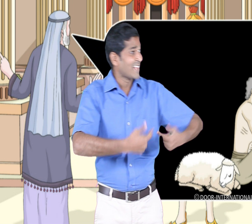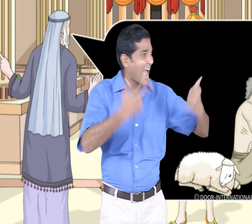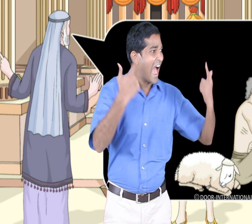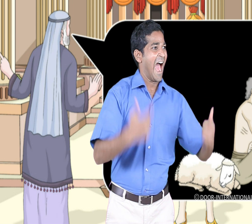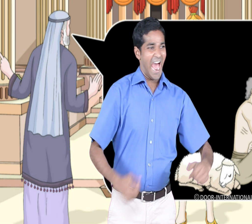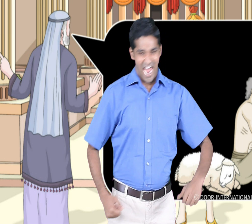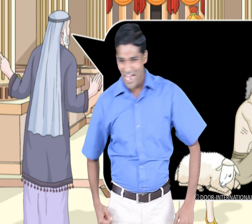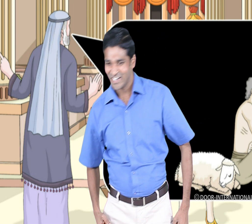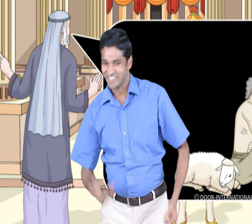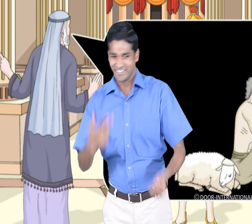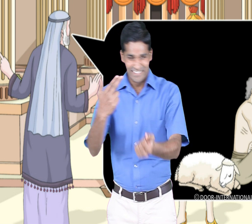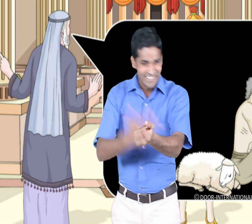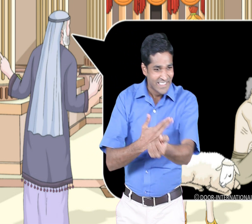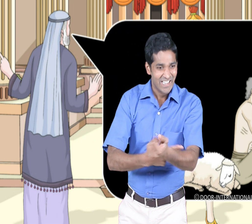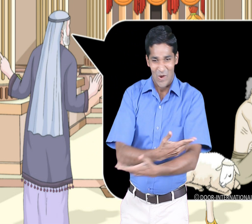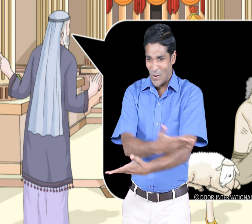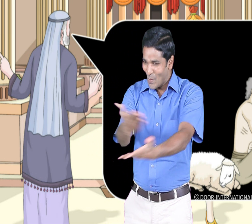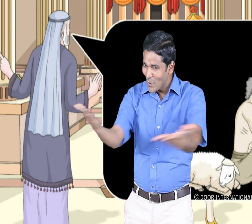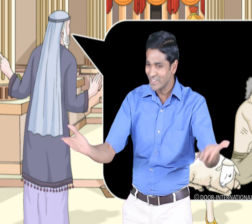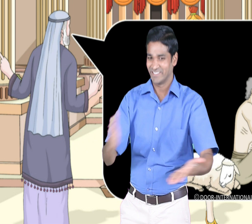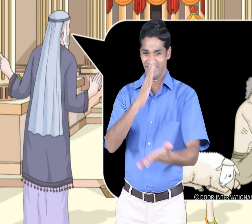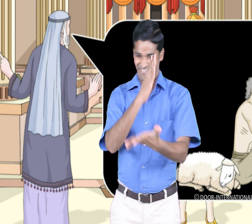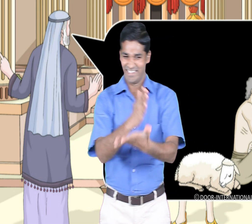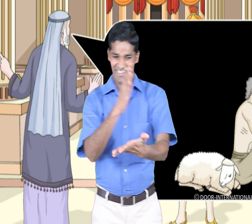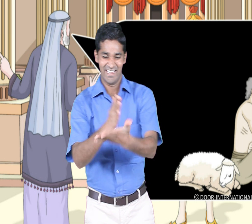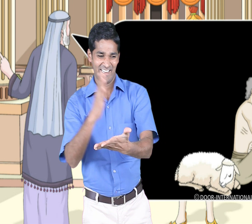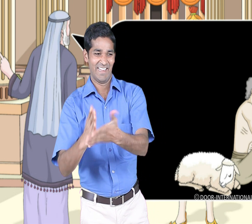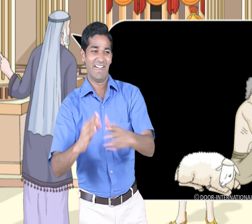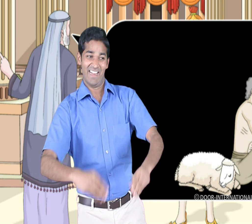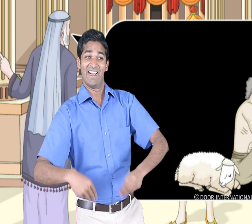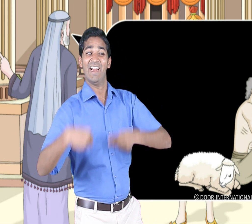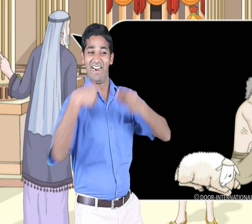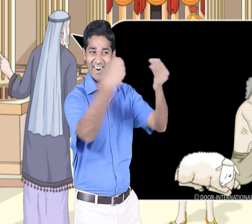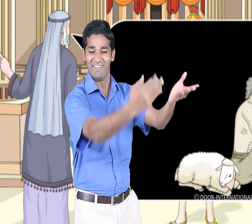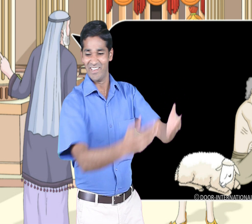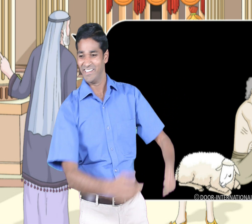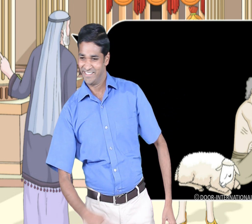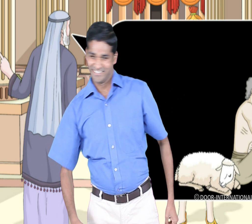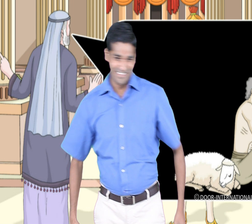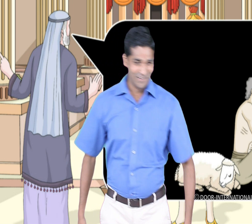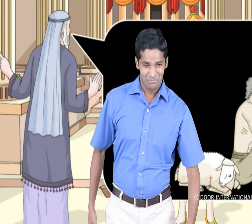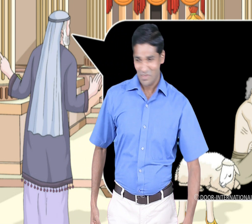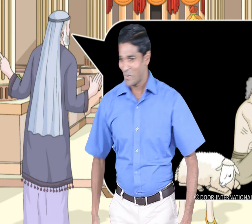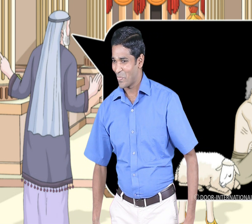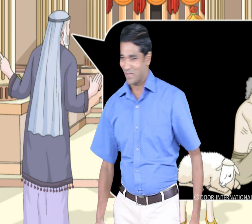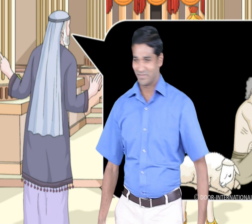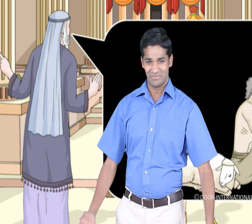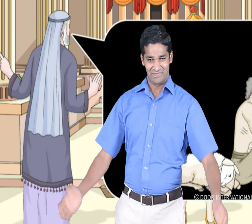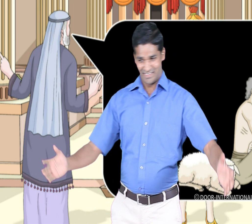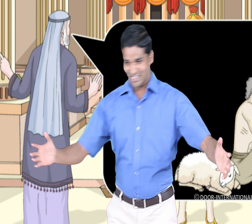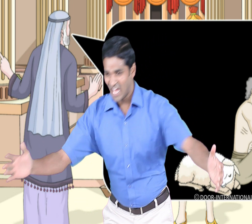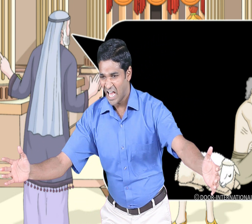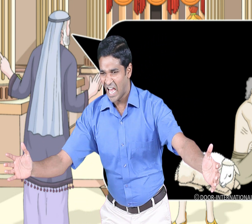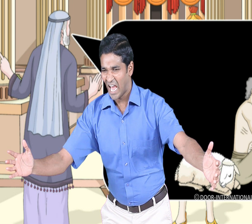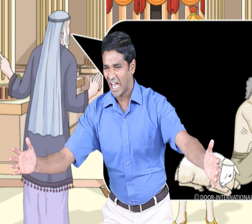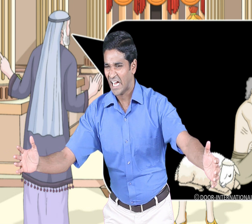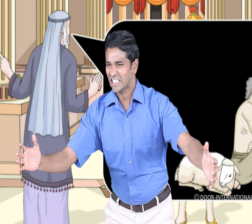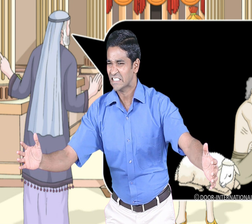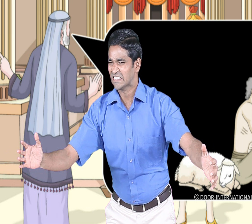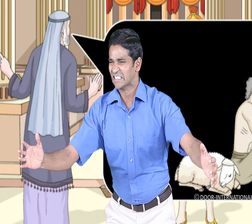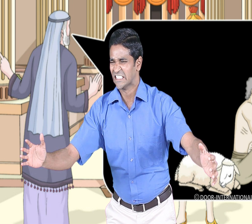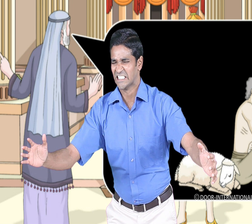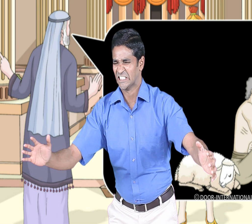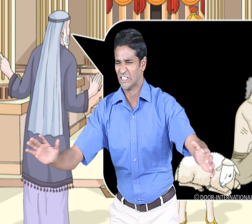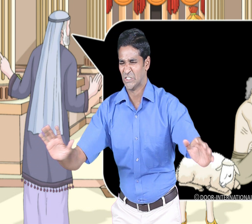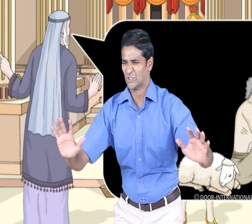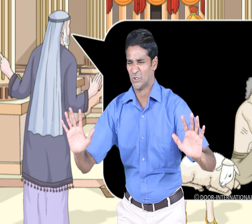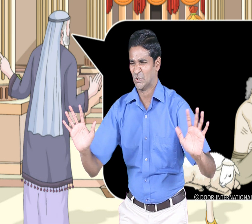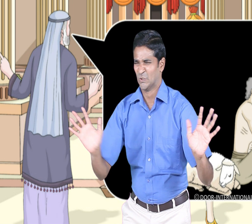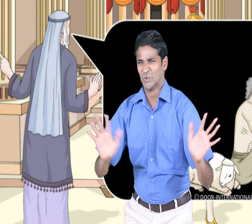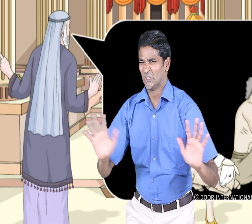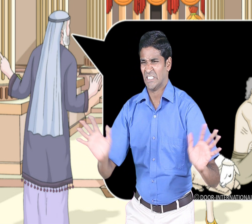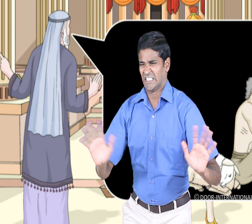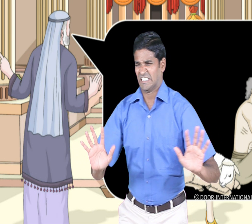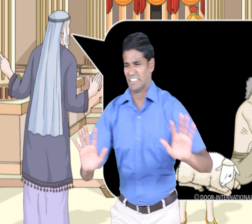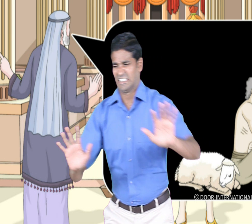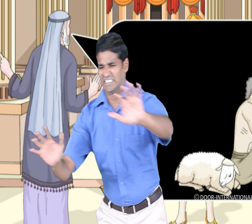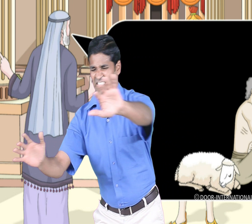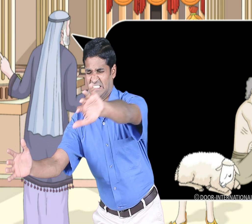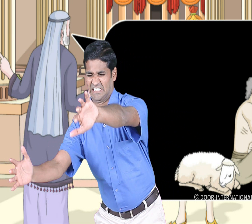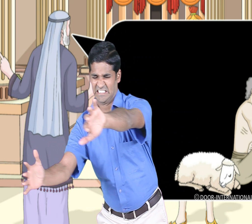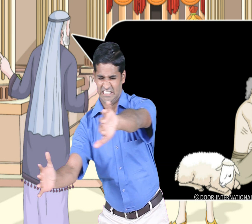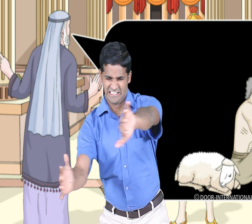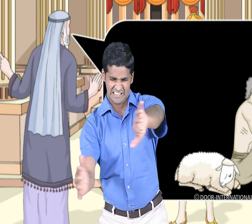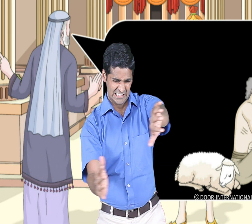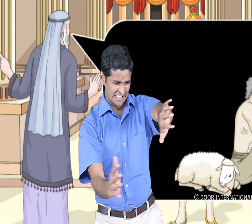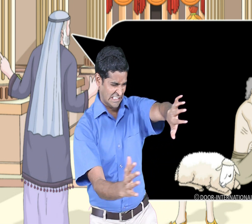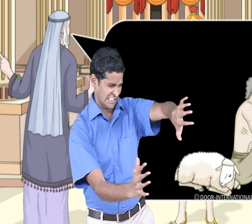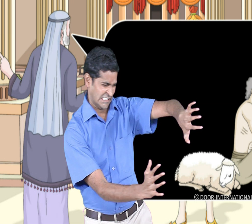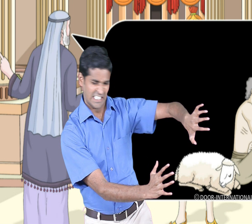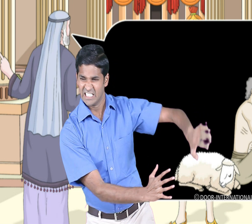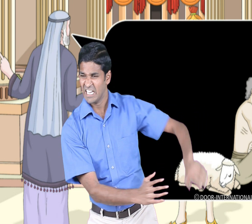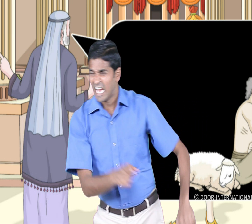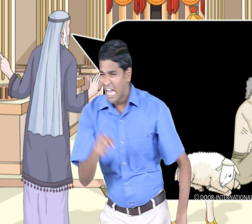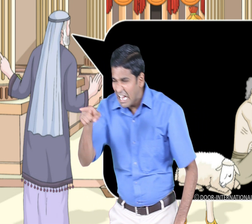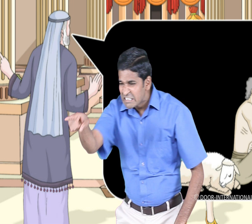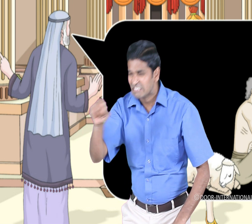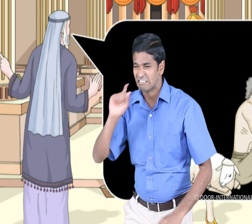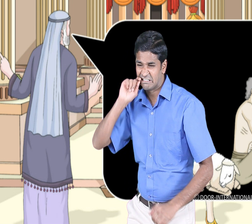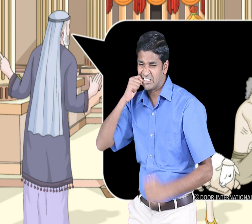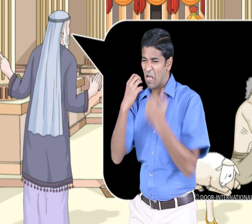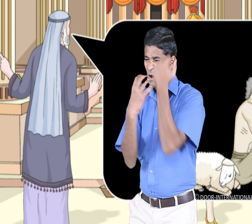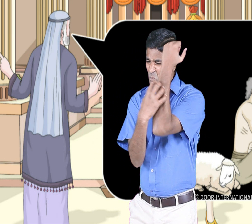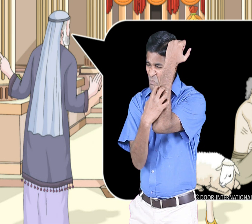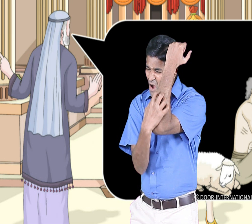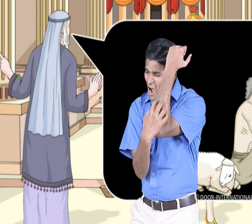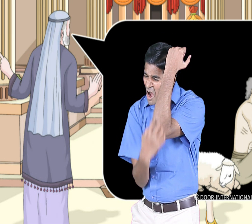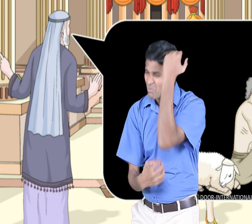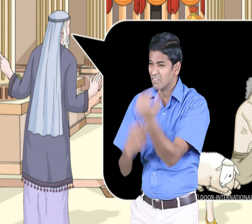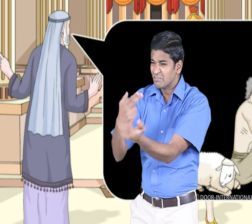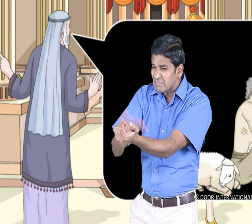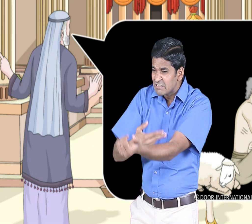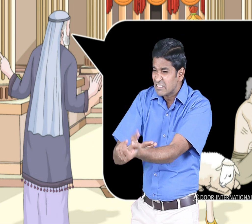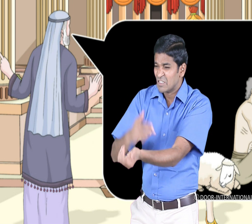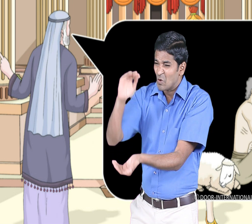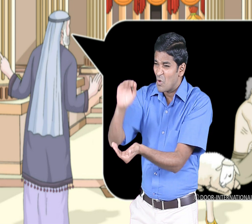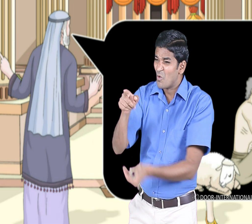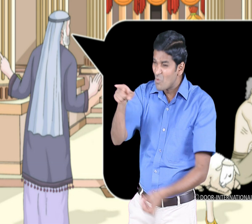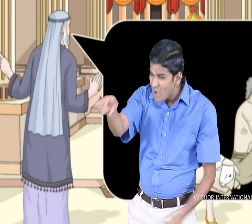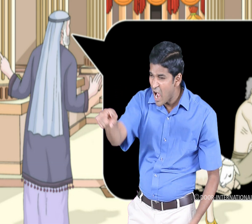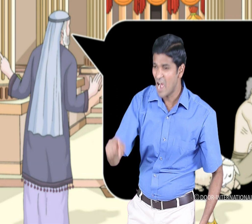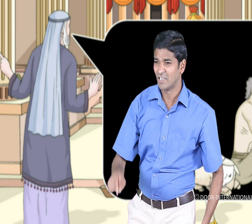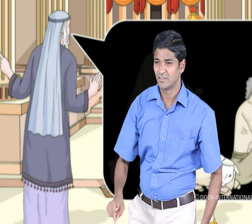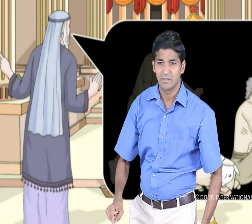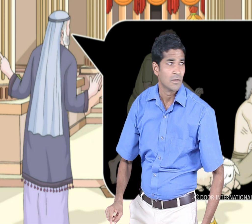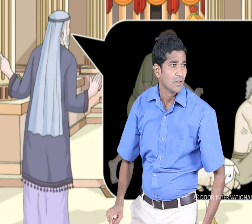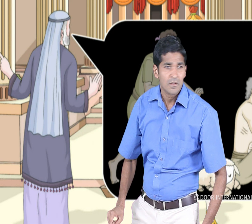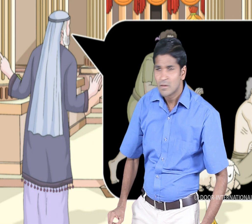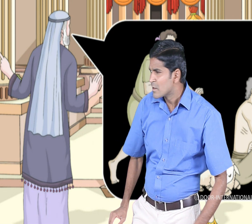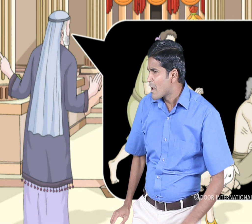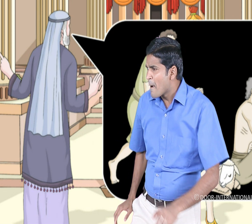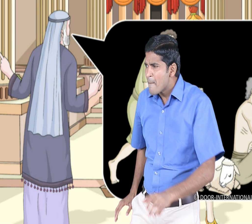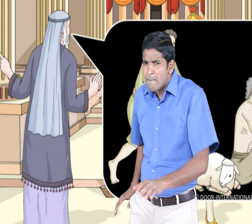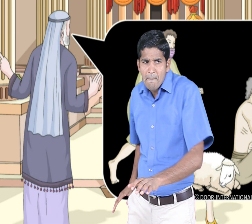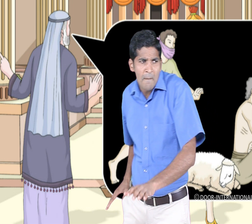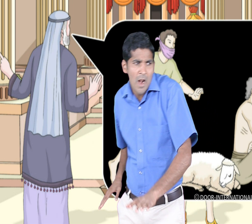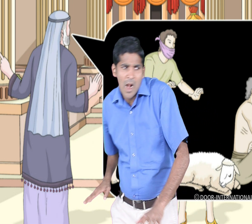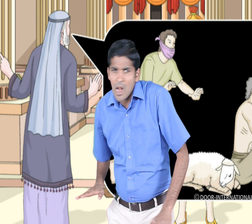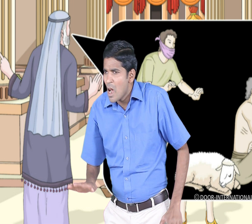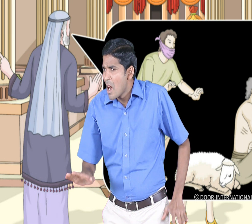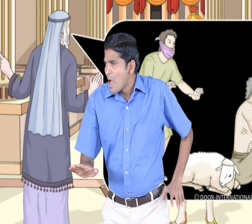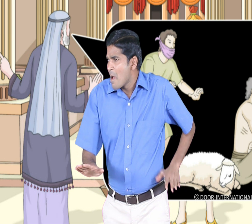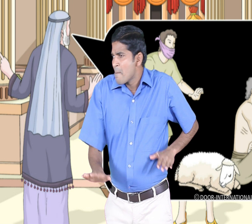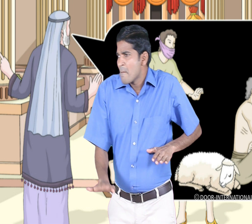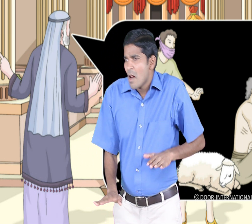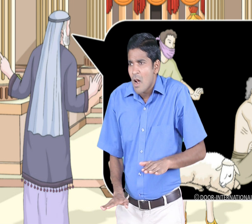it slept in his arms and was like a daughter to him.